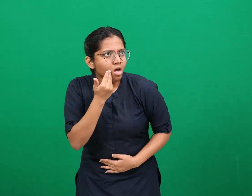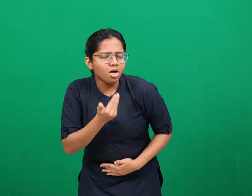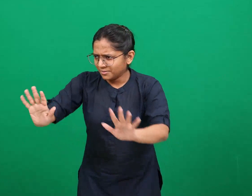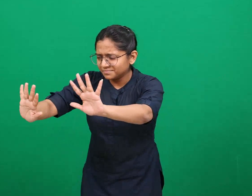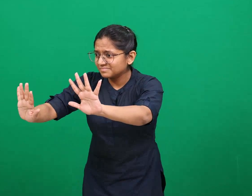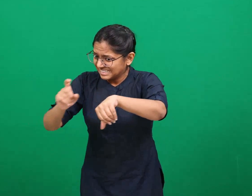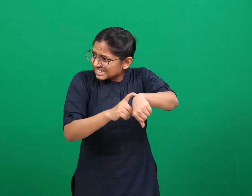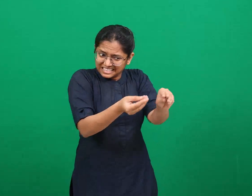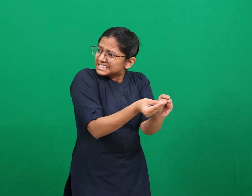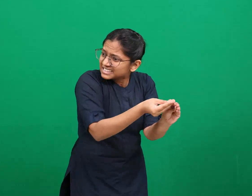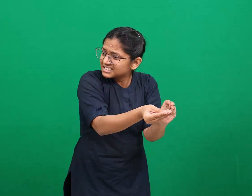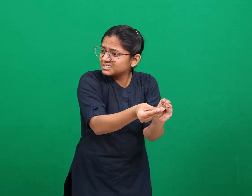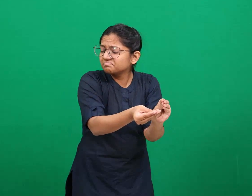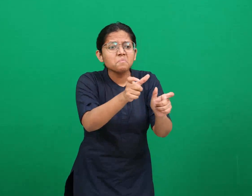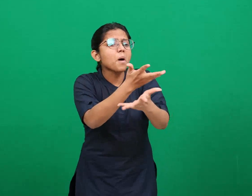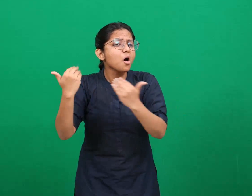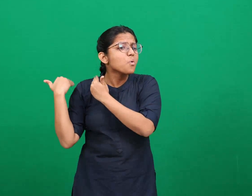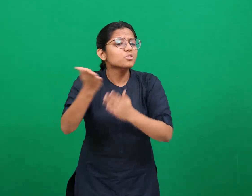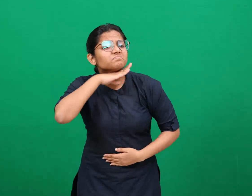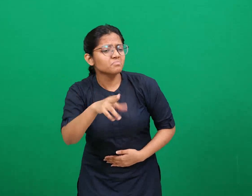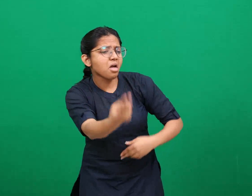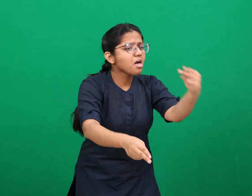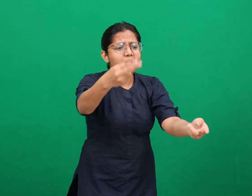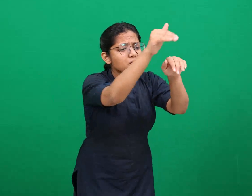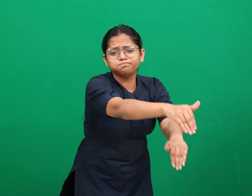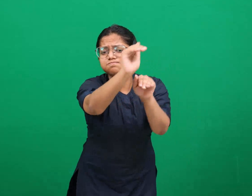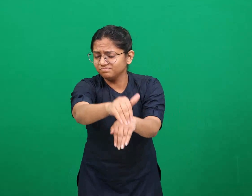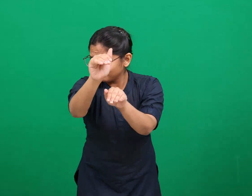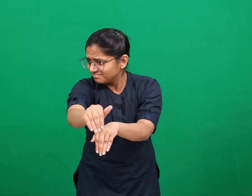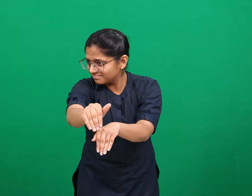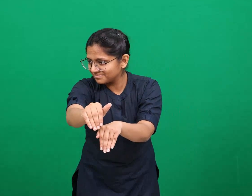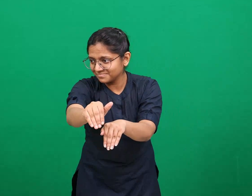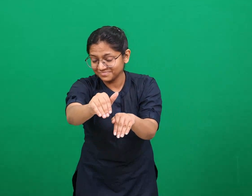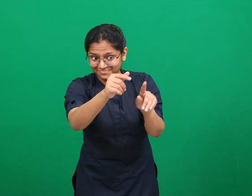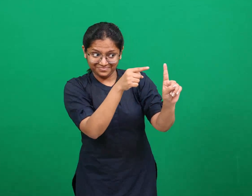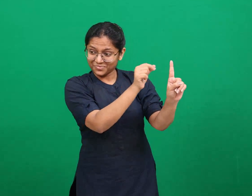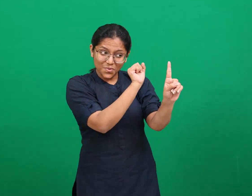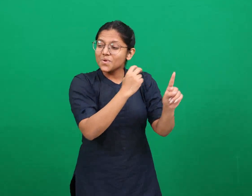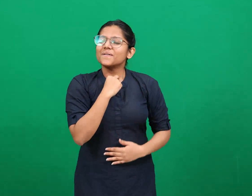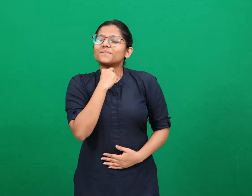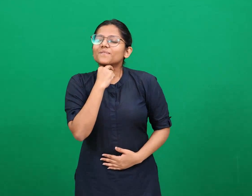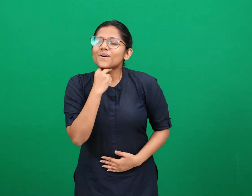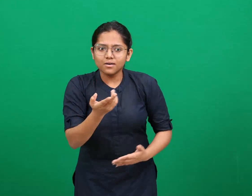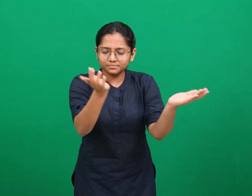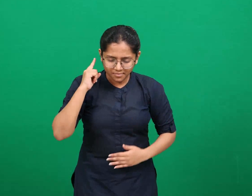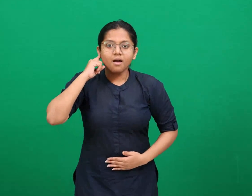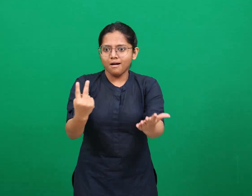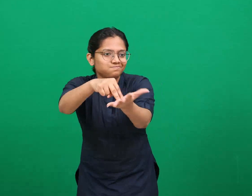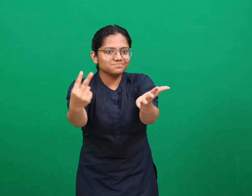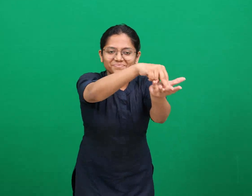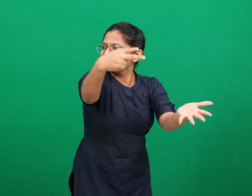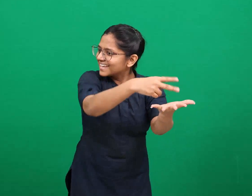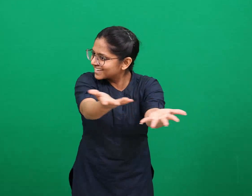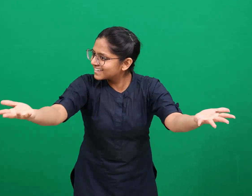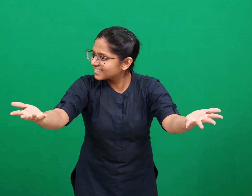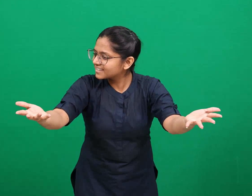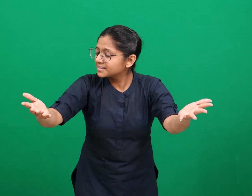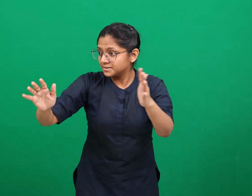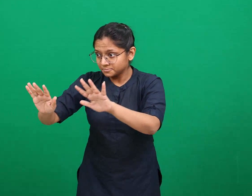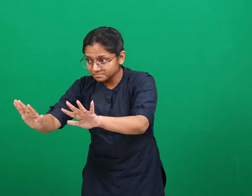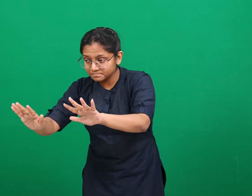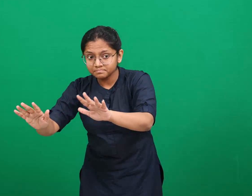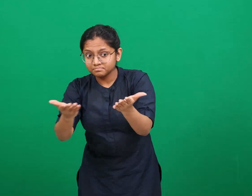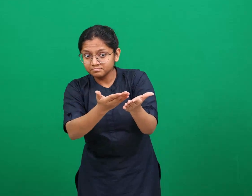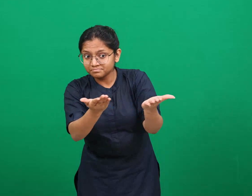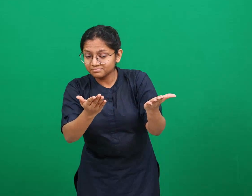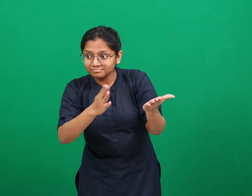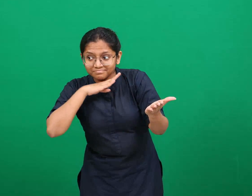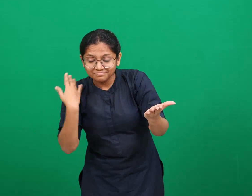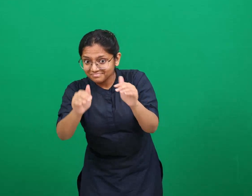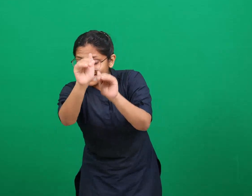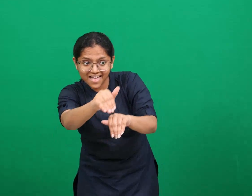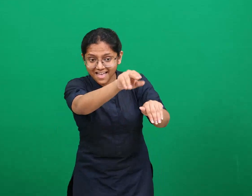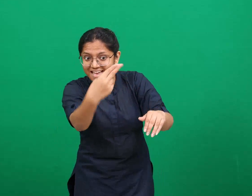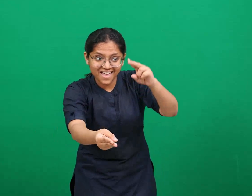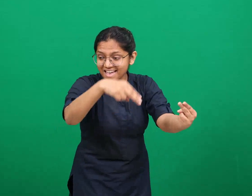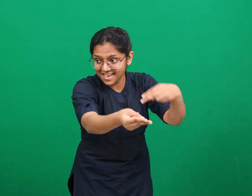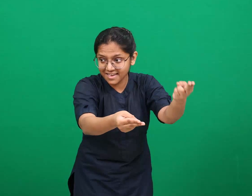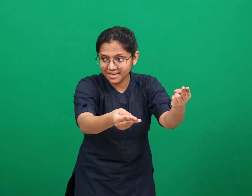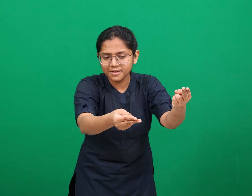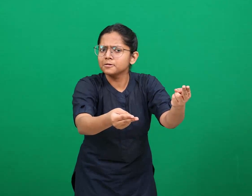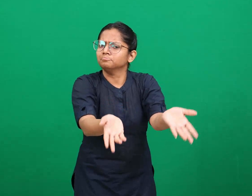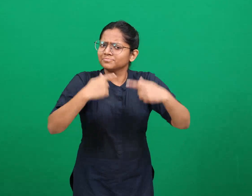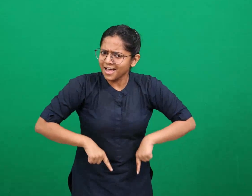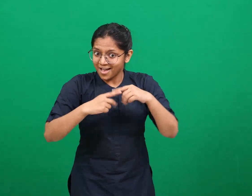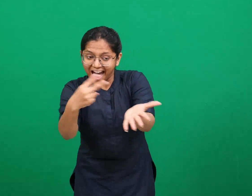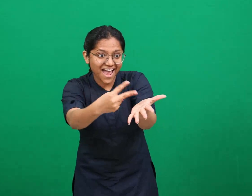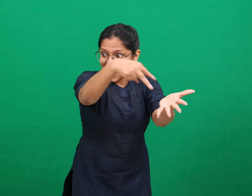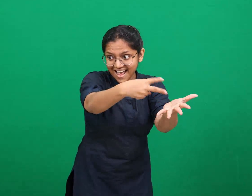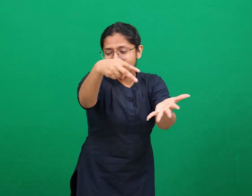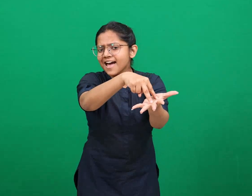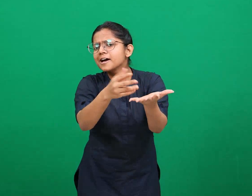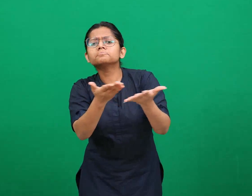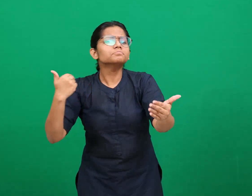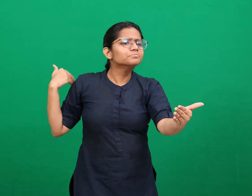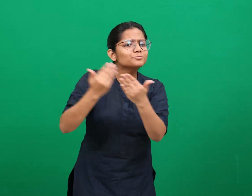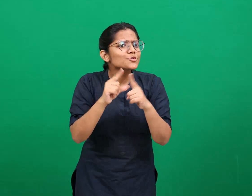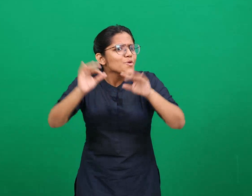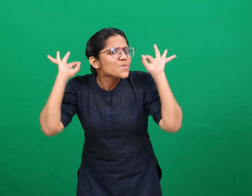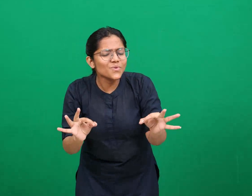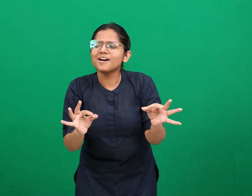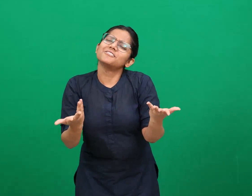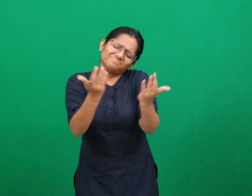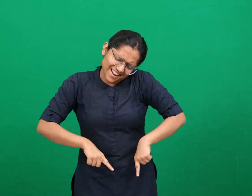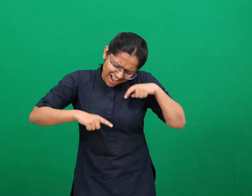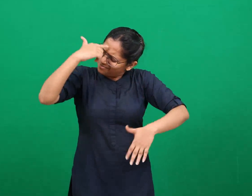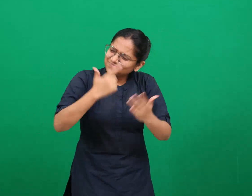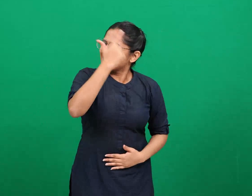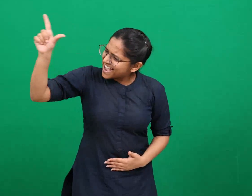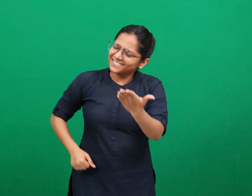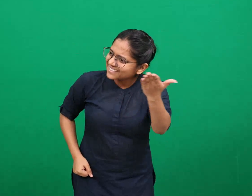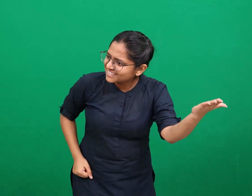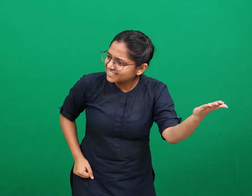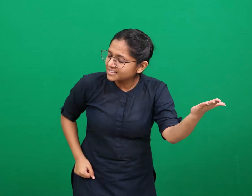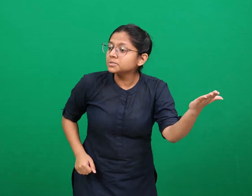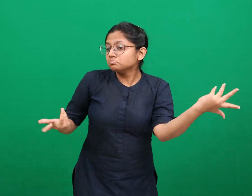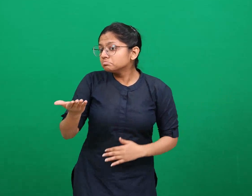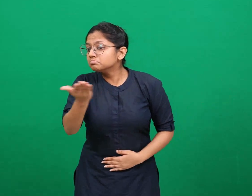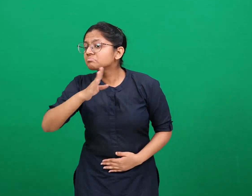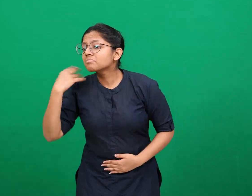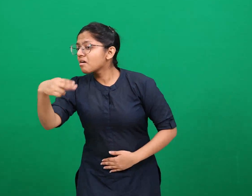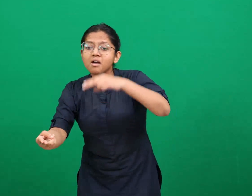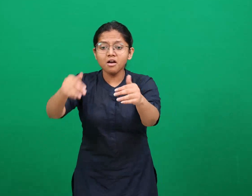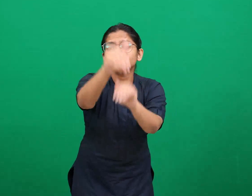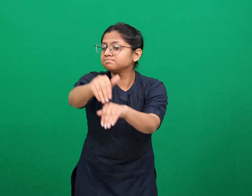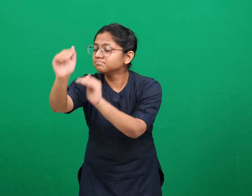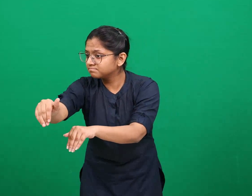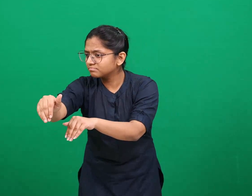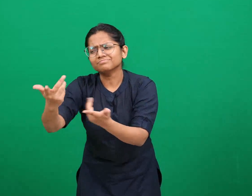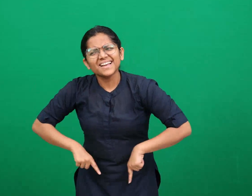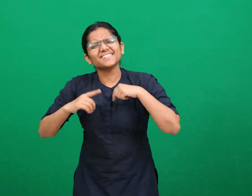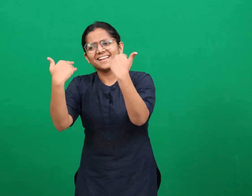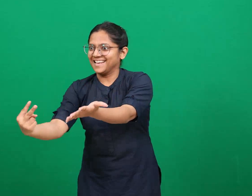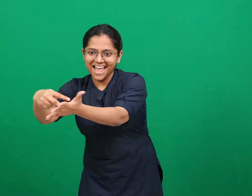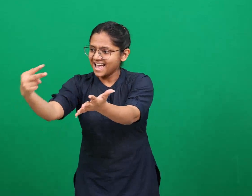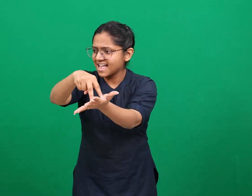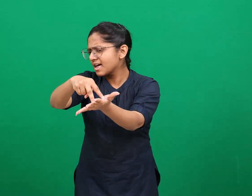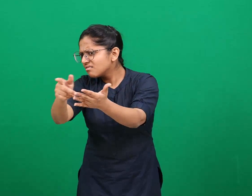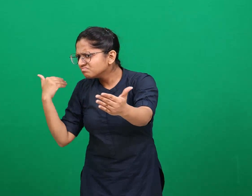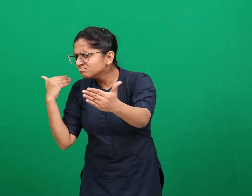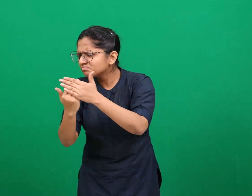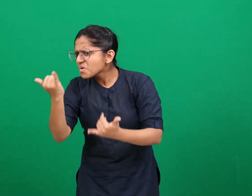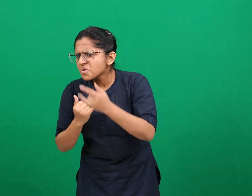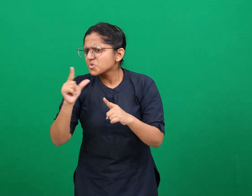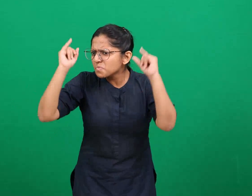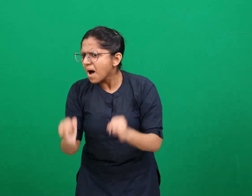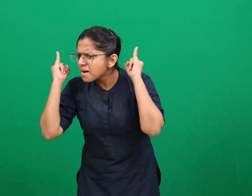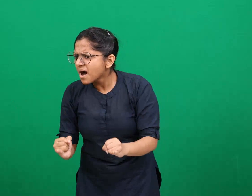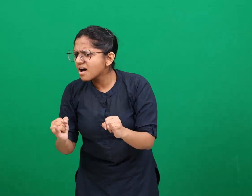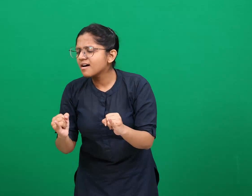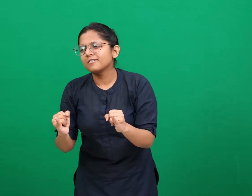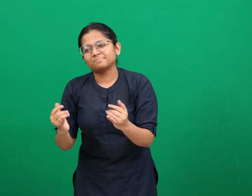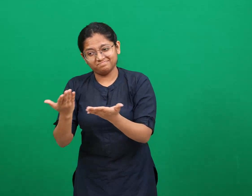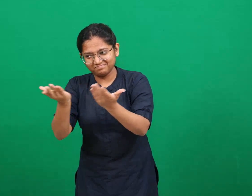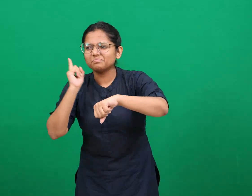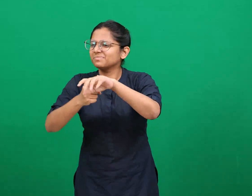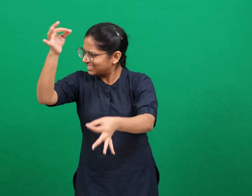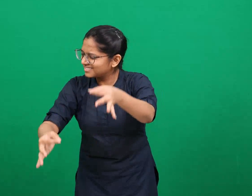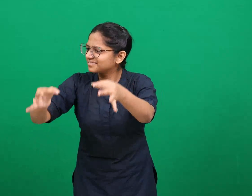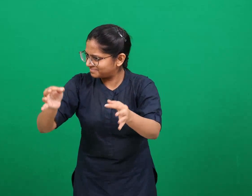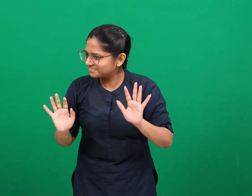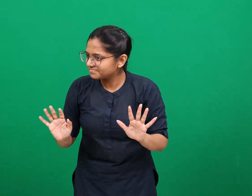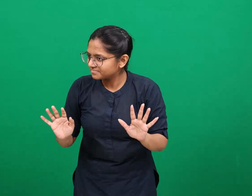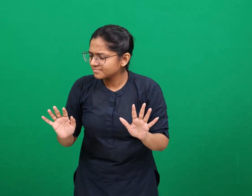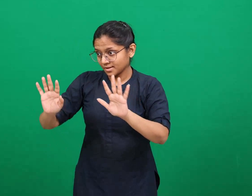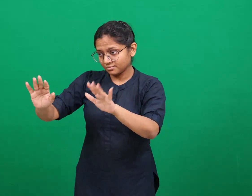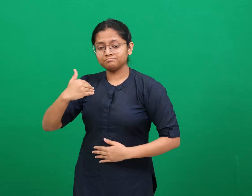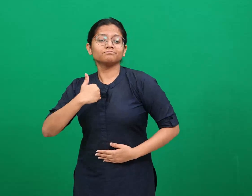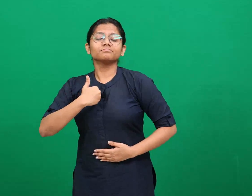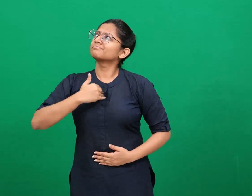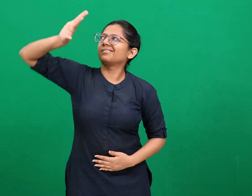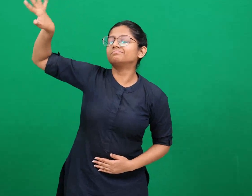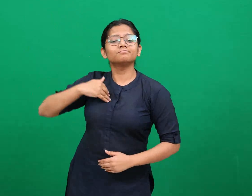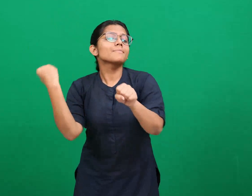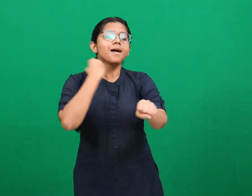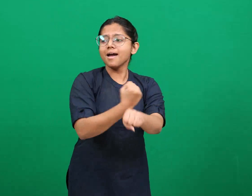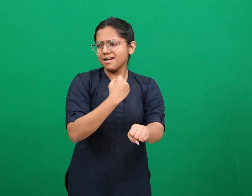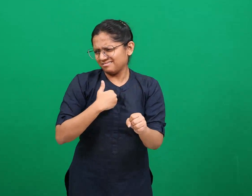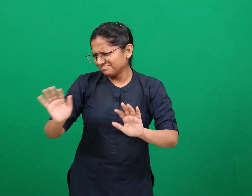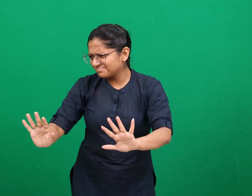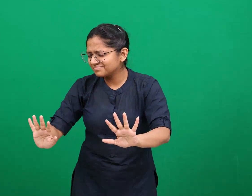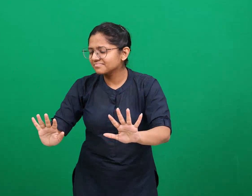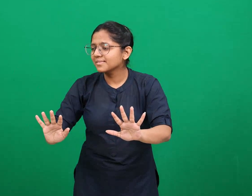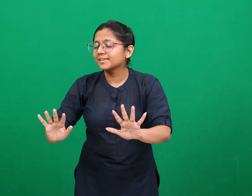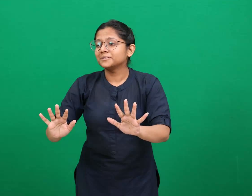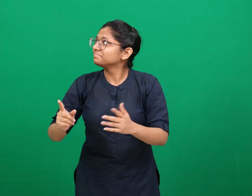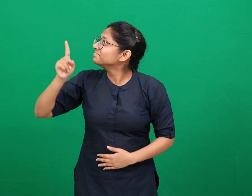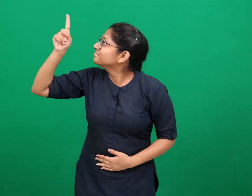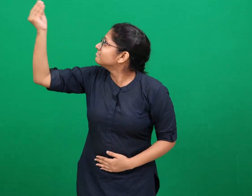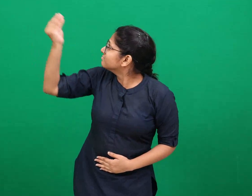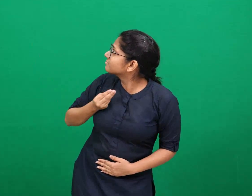Do not be amazed at this, for the hour is coming when all who are in their graves will hear His voice and come out- those who have done good to the resurrection of life, and those who have done evil to the resurrection of judgment.